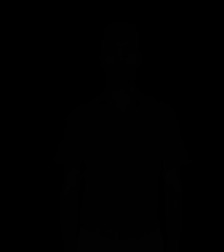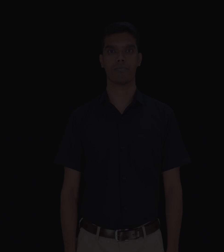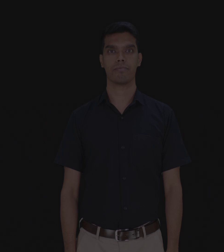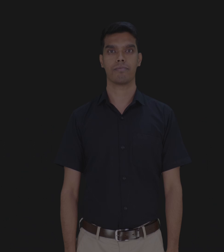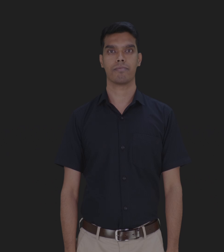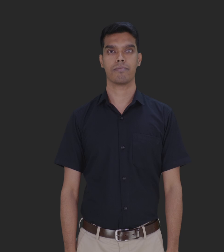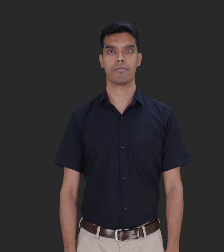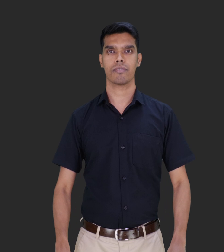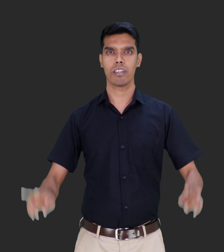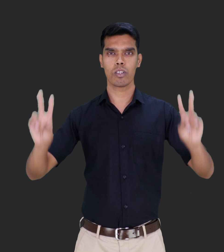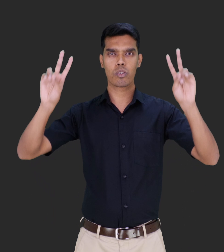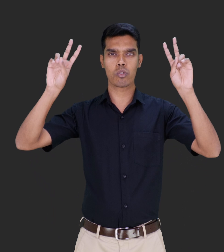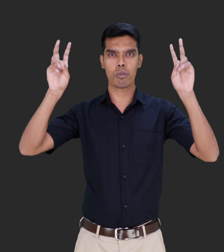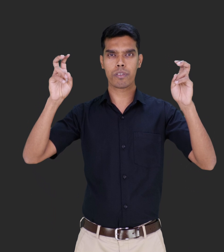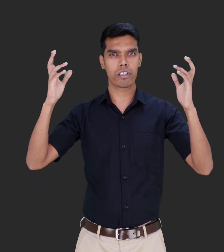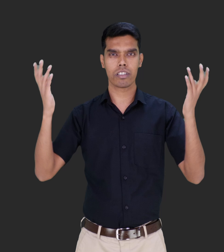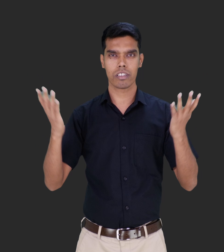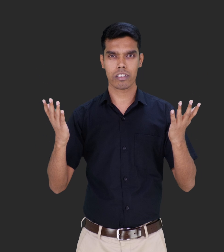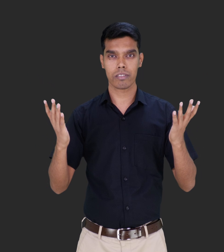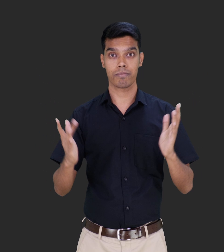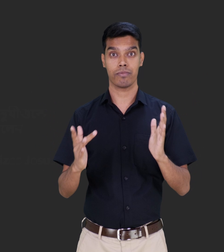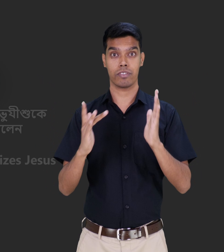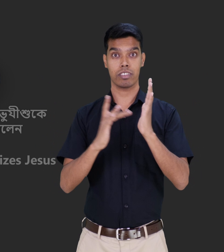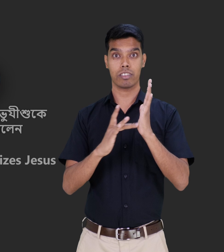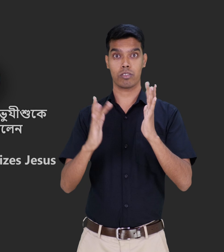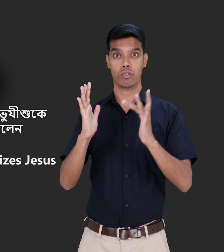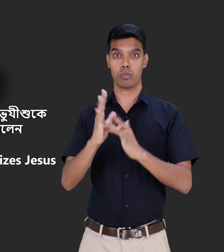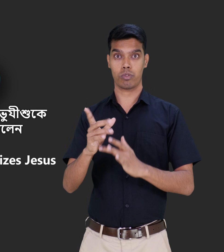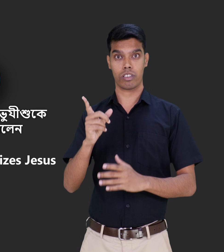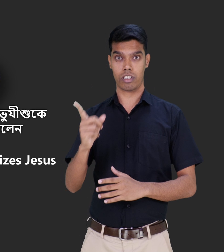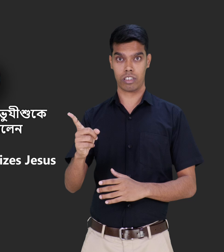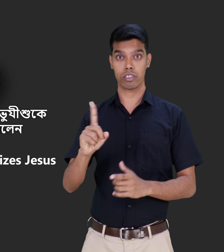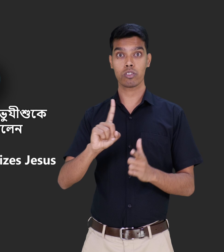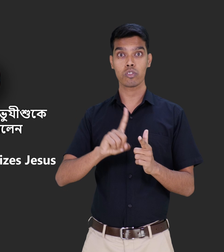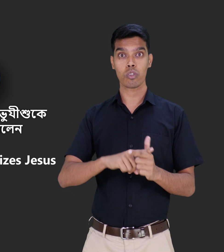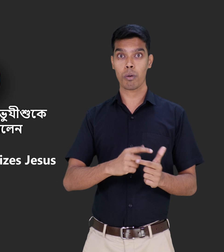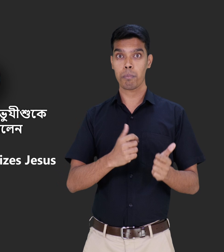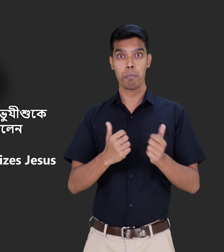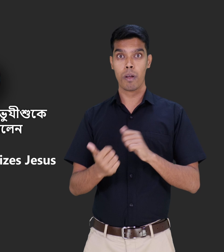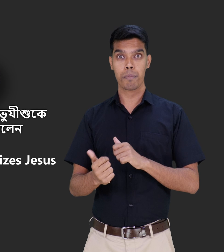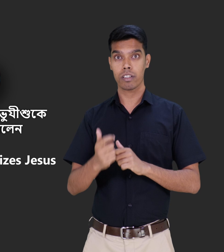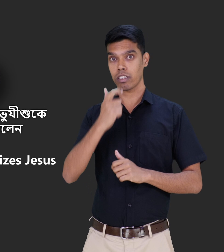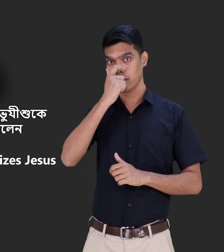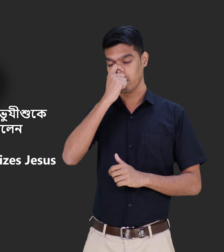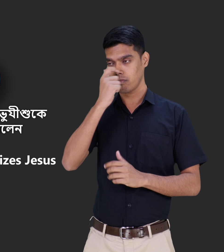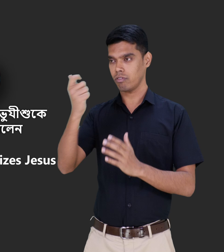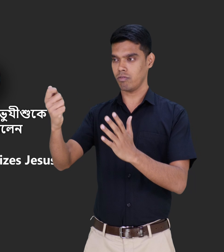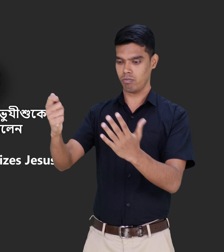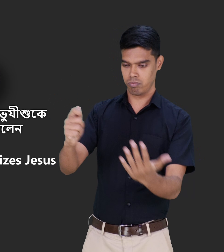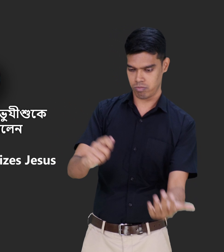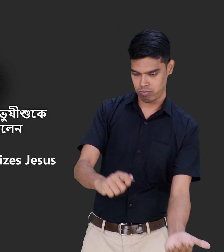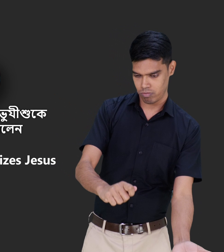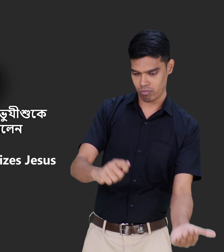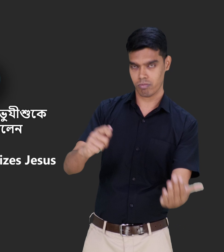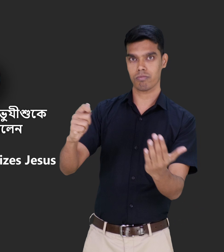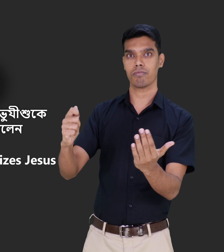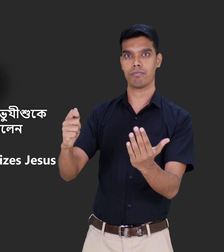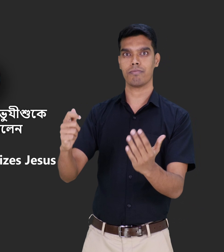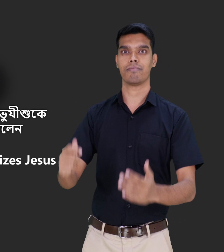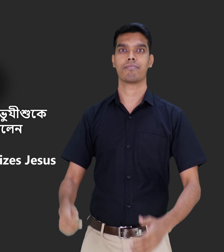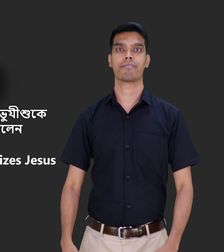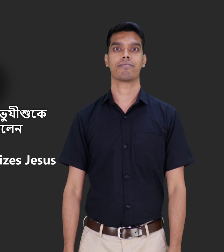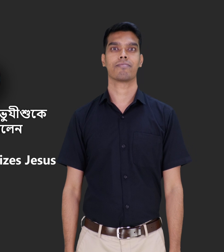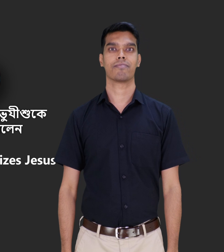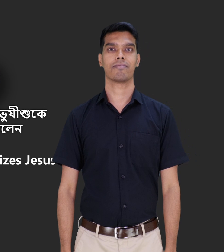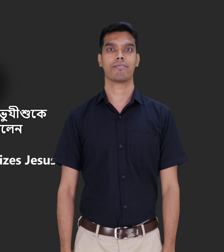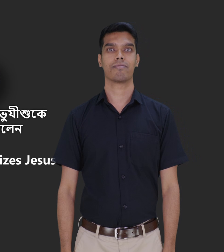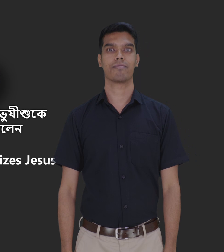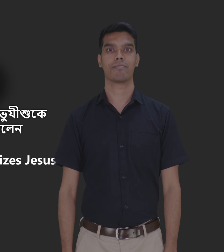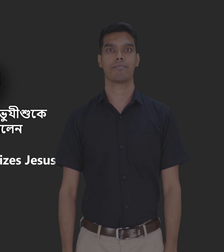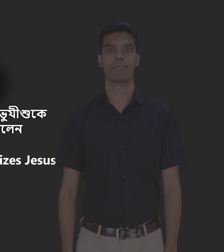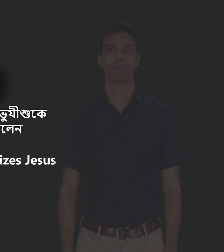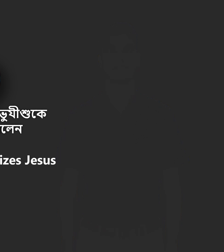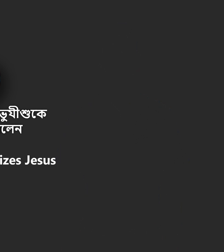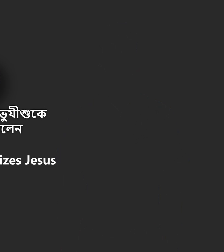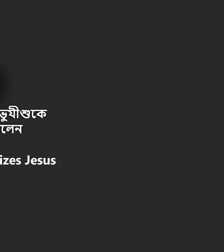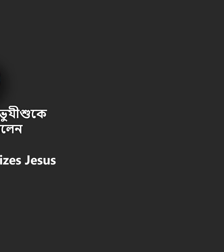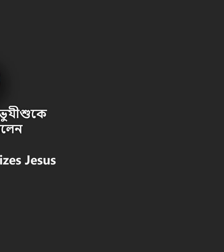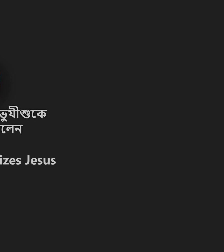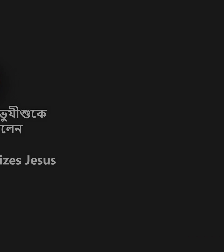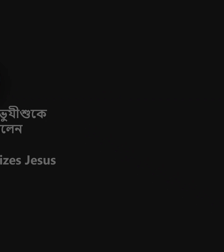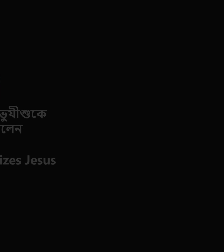John the Baptist baptizes Jesus